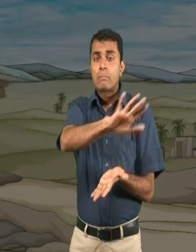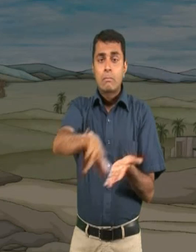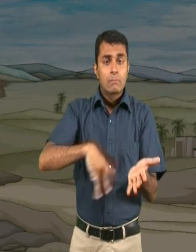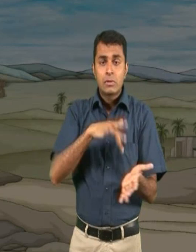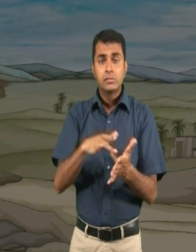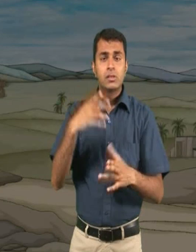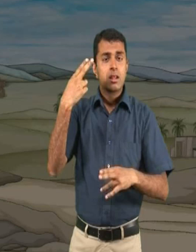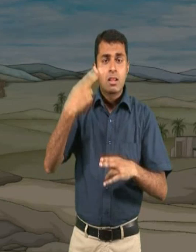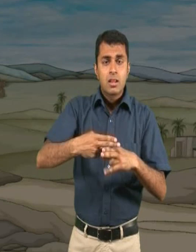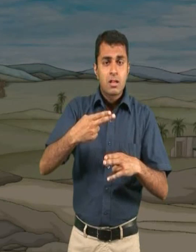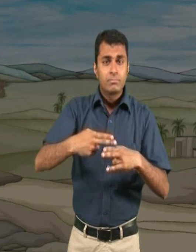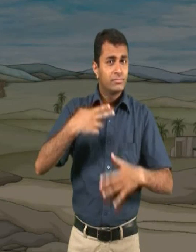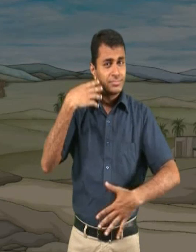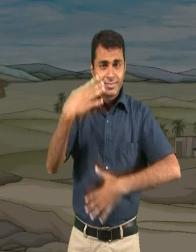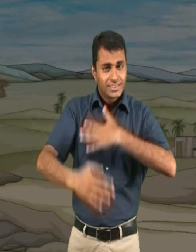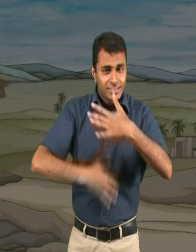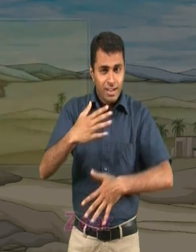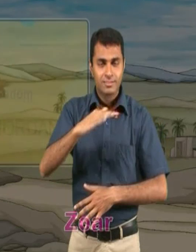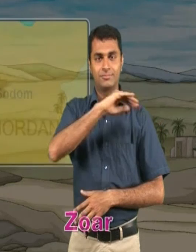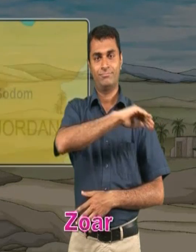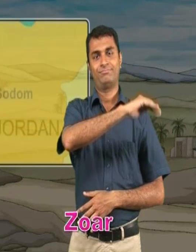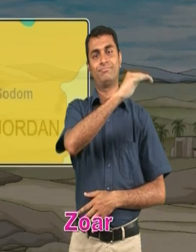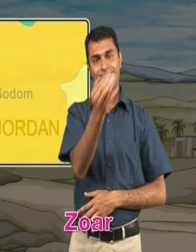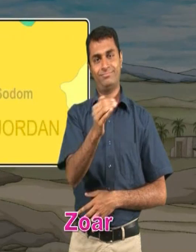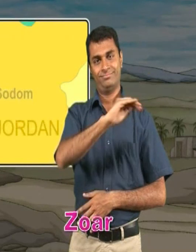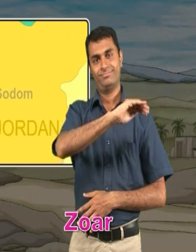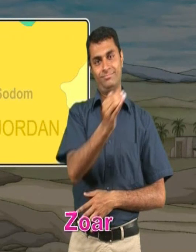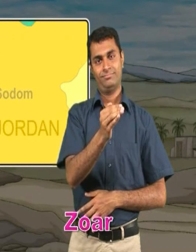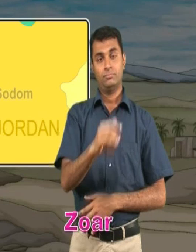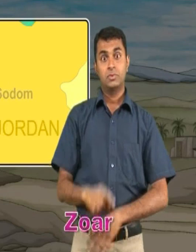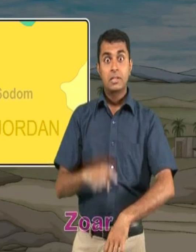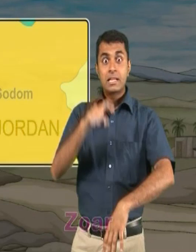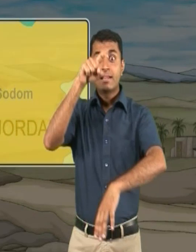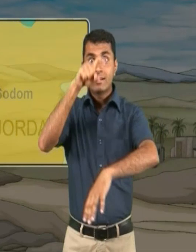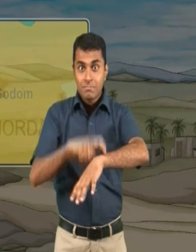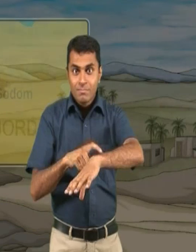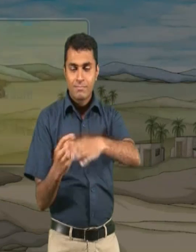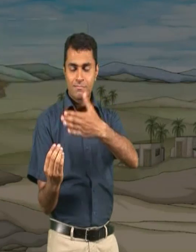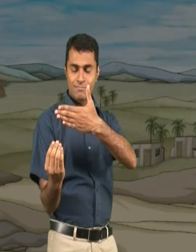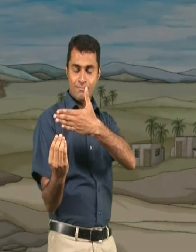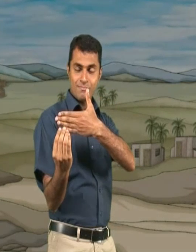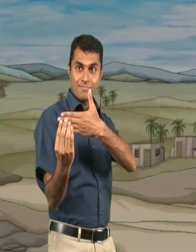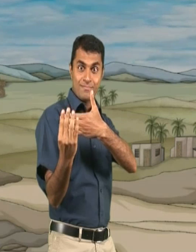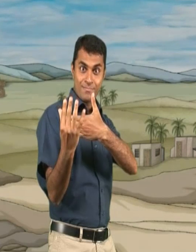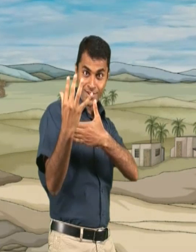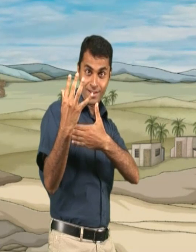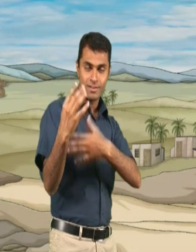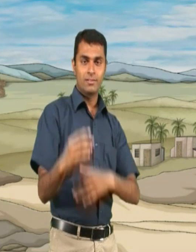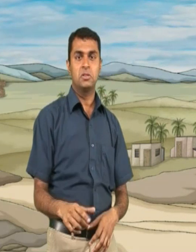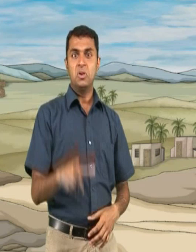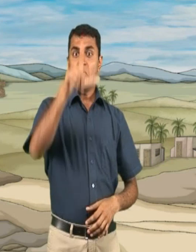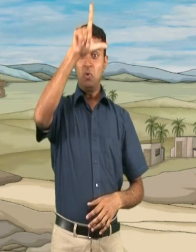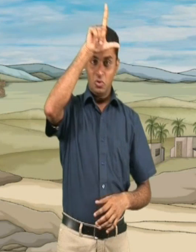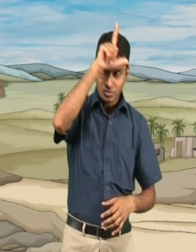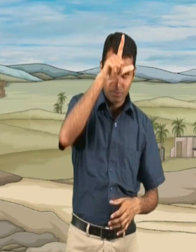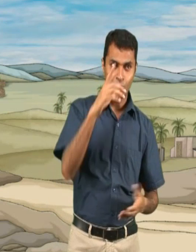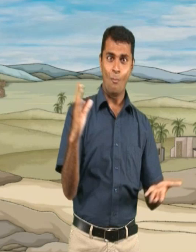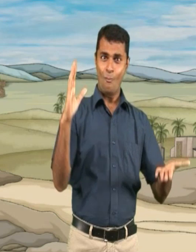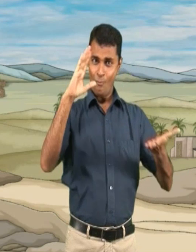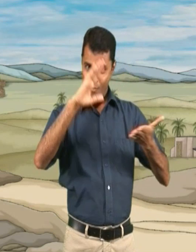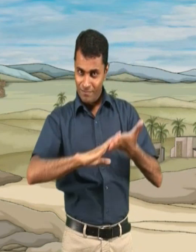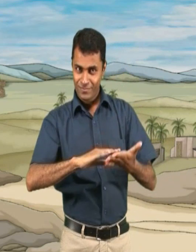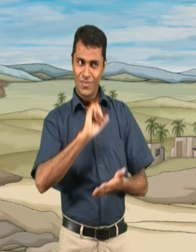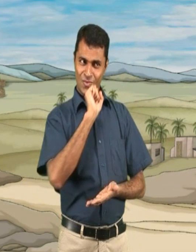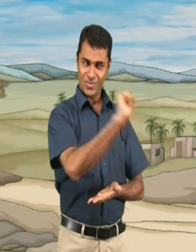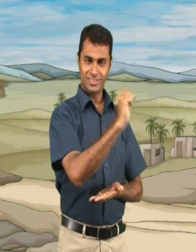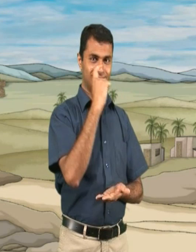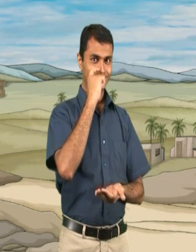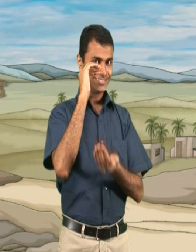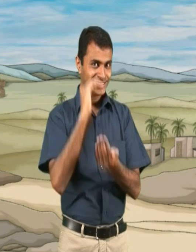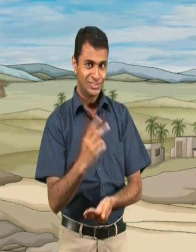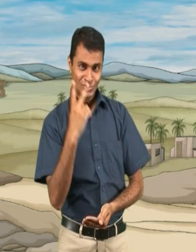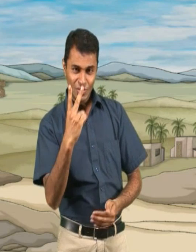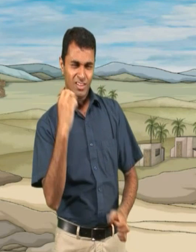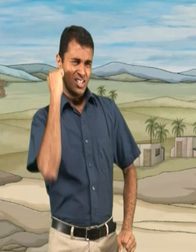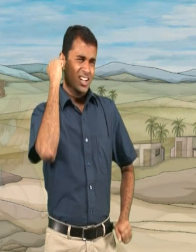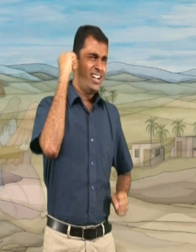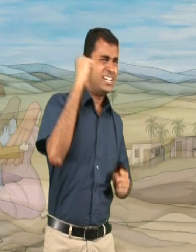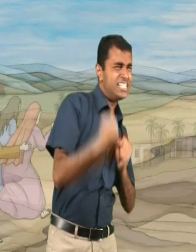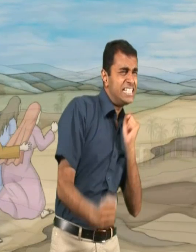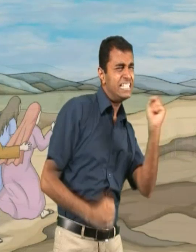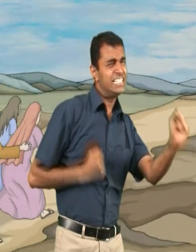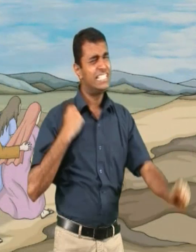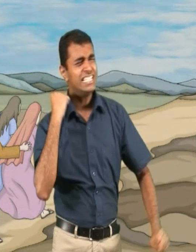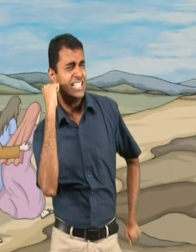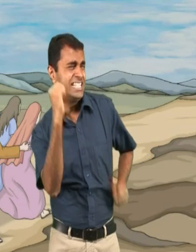That is why the town was called Zoar.